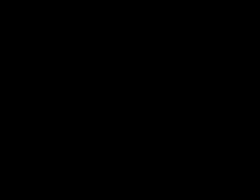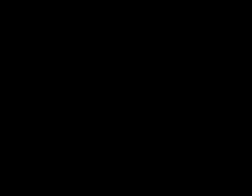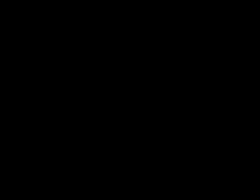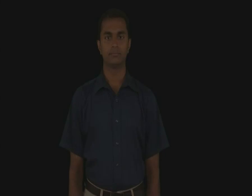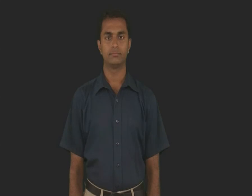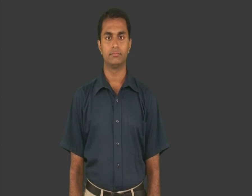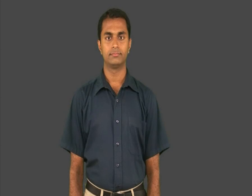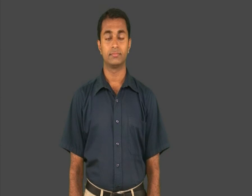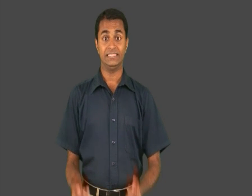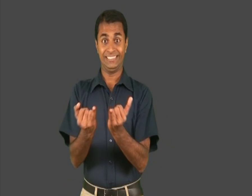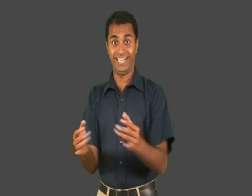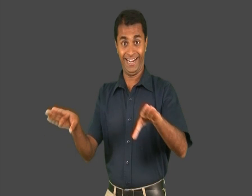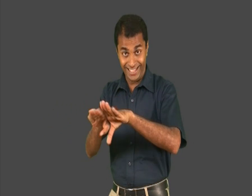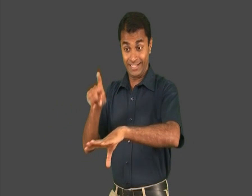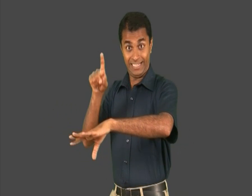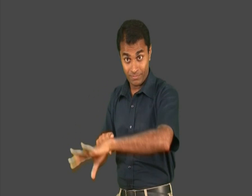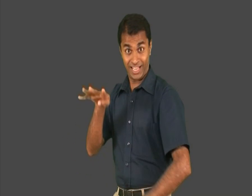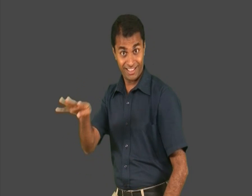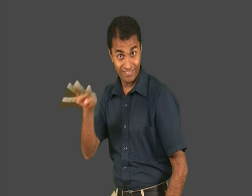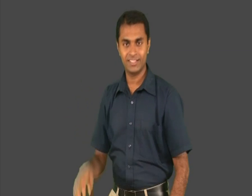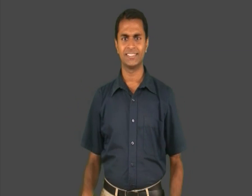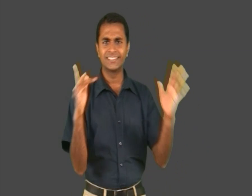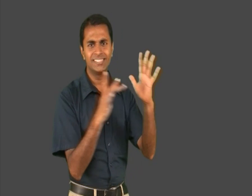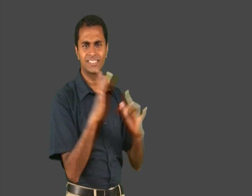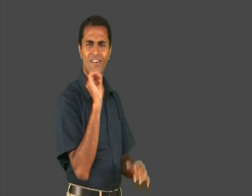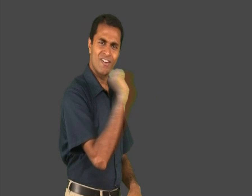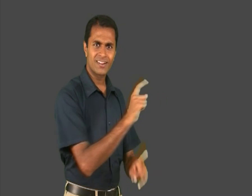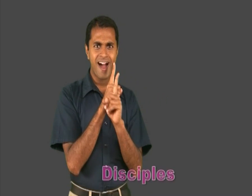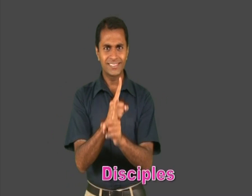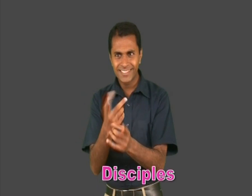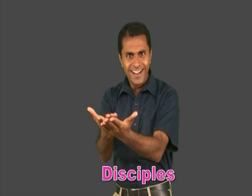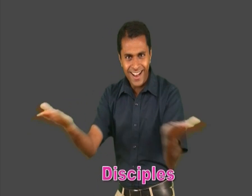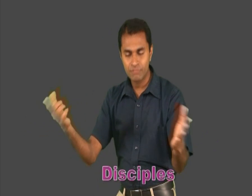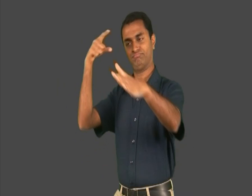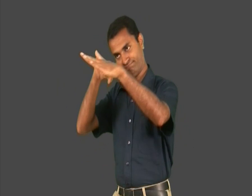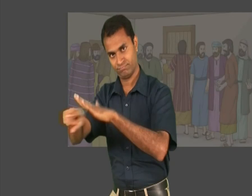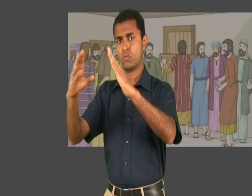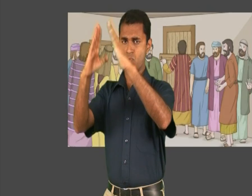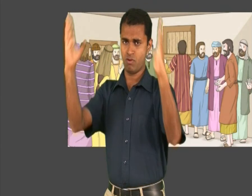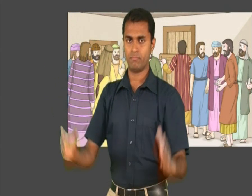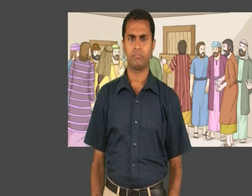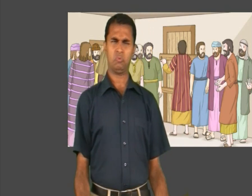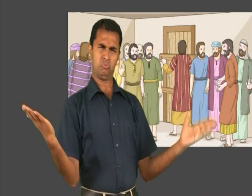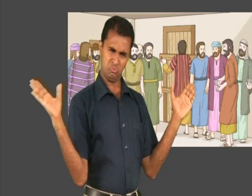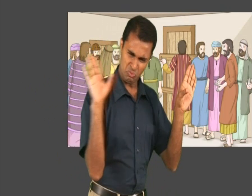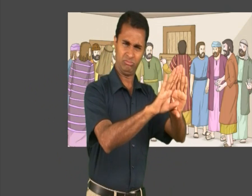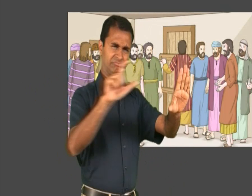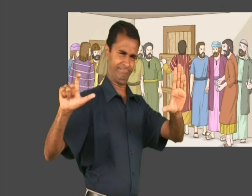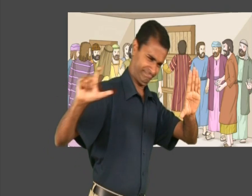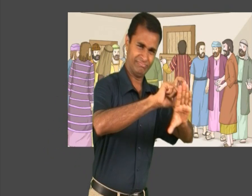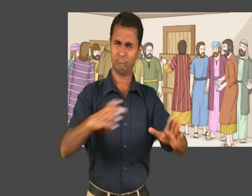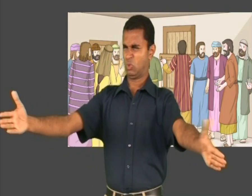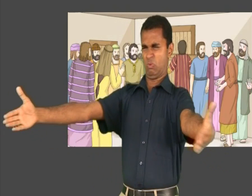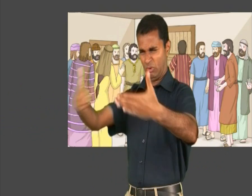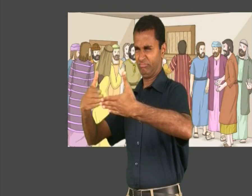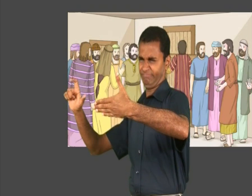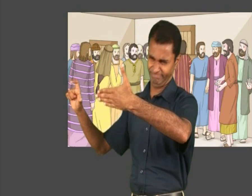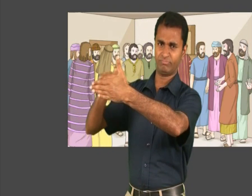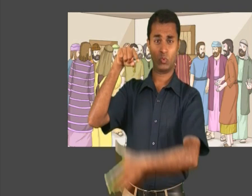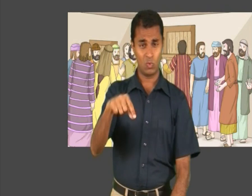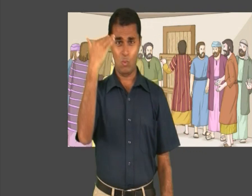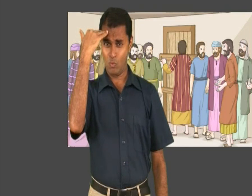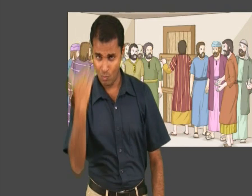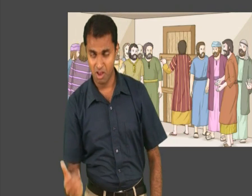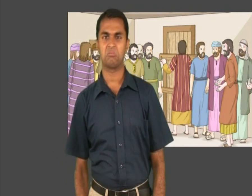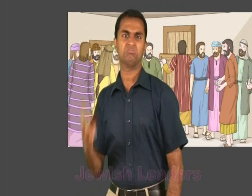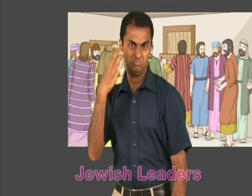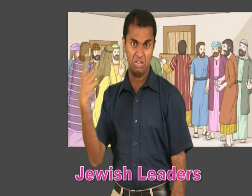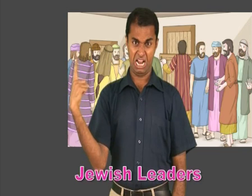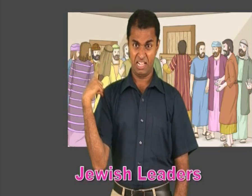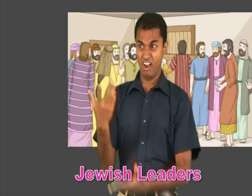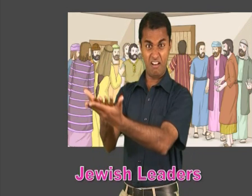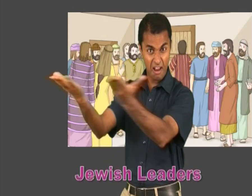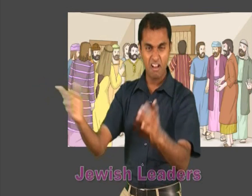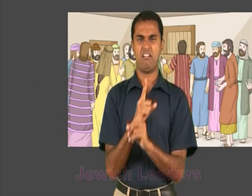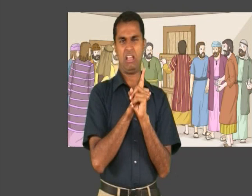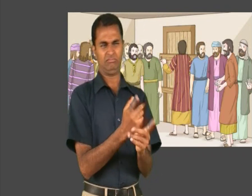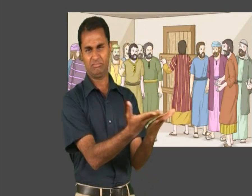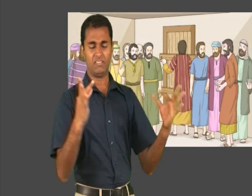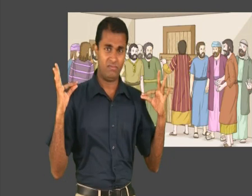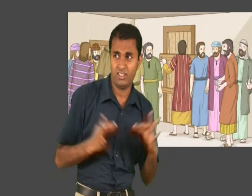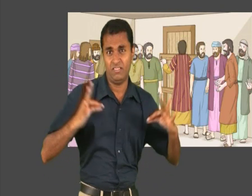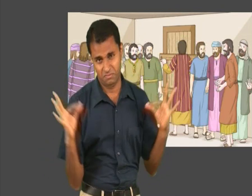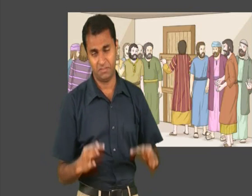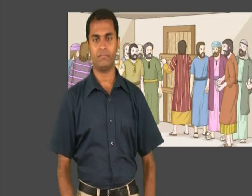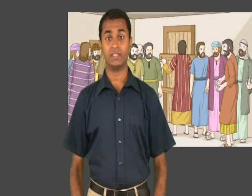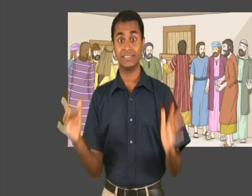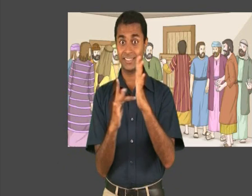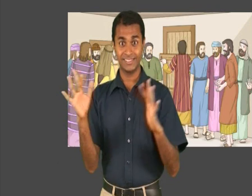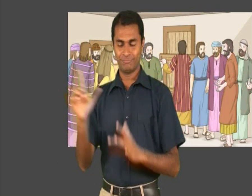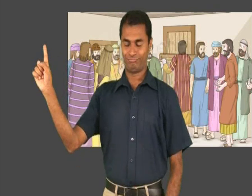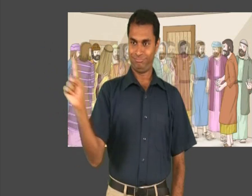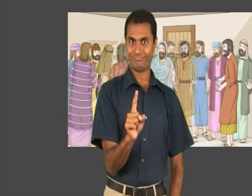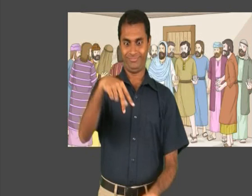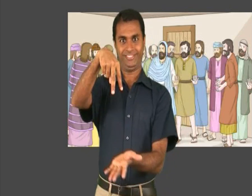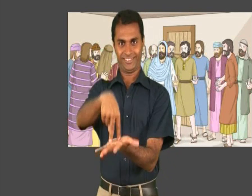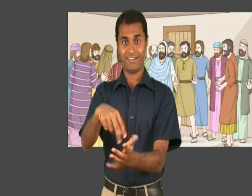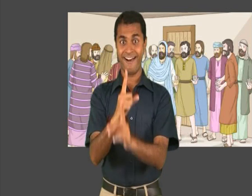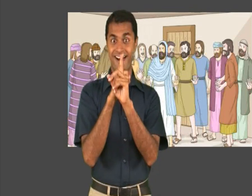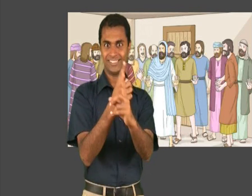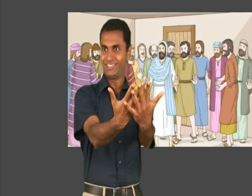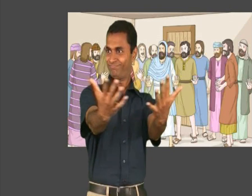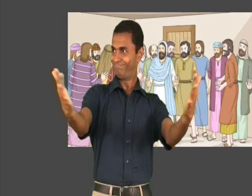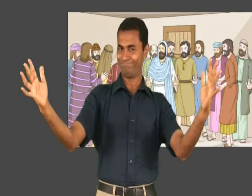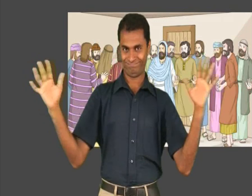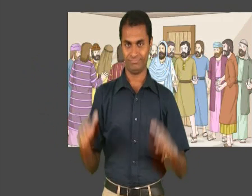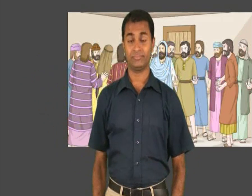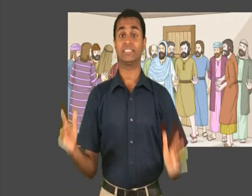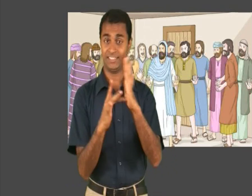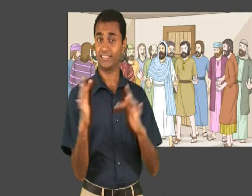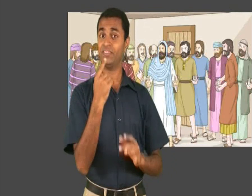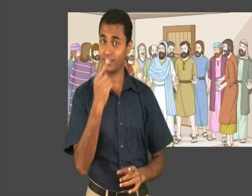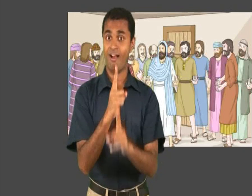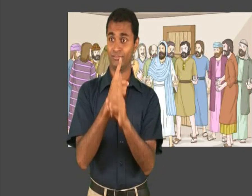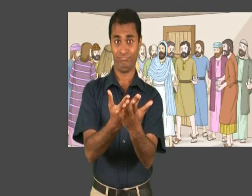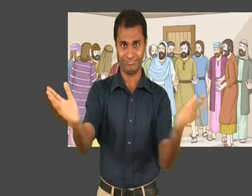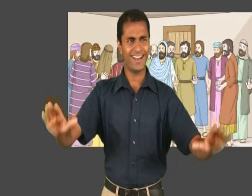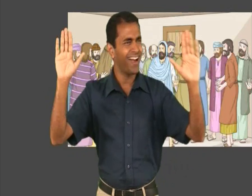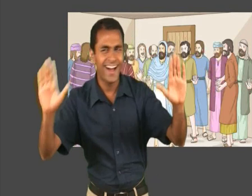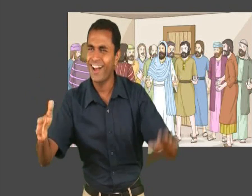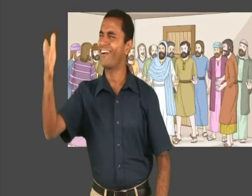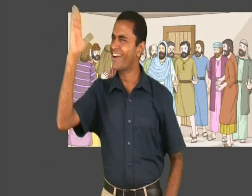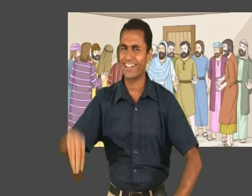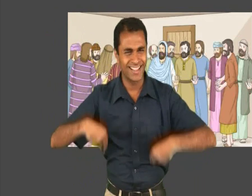It was the first day of the week, and that very evening, while the disciples were together with the doors locked for fear of the Jews, Jesus came and stood among them.